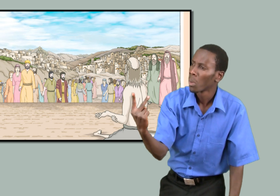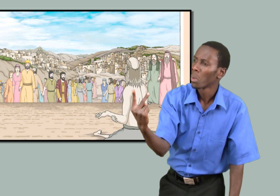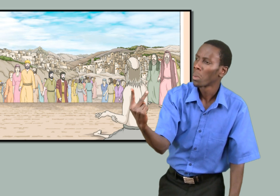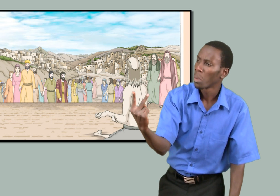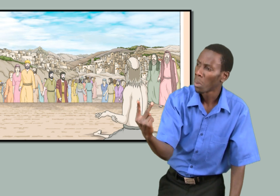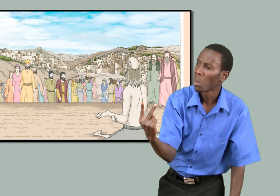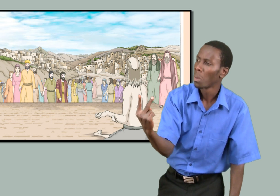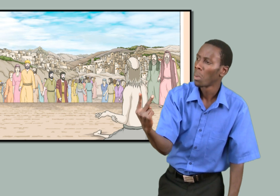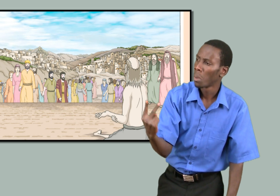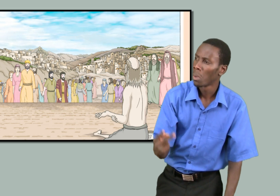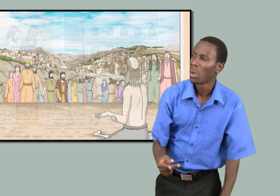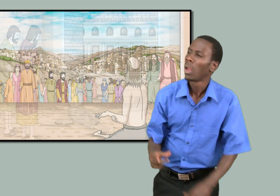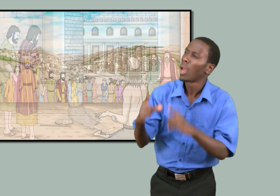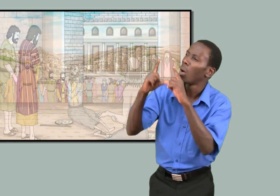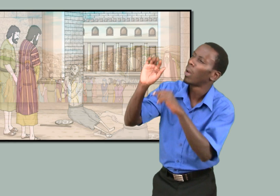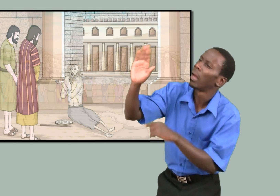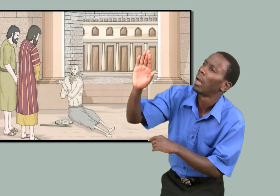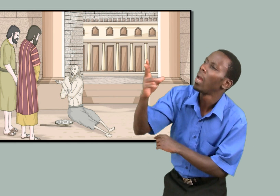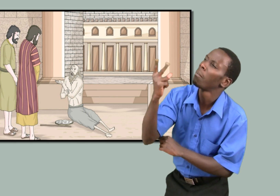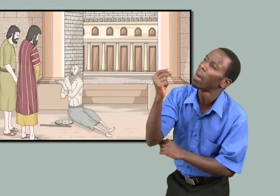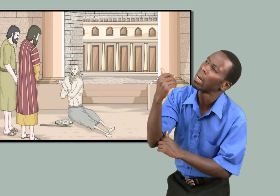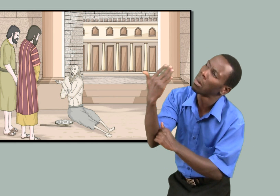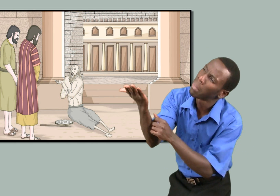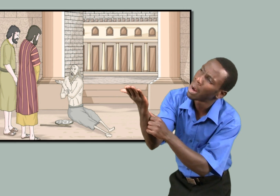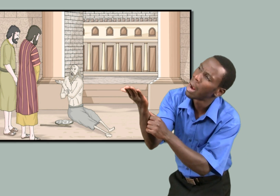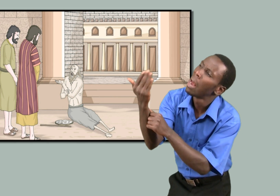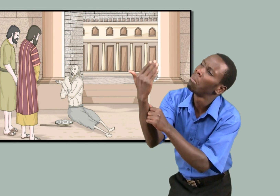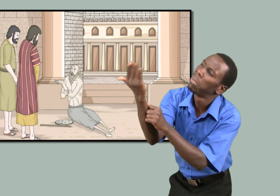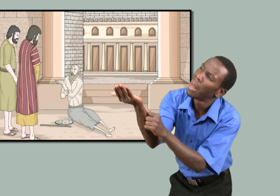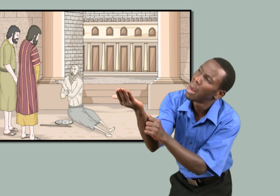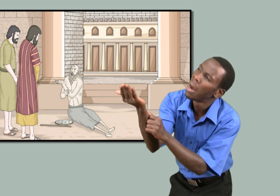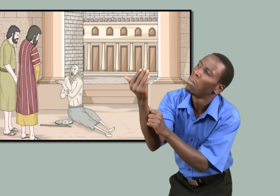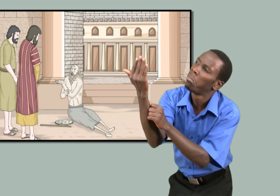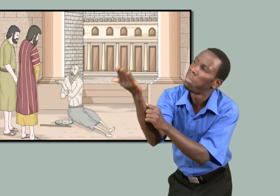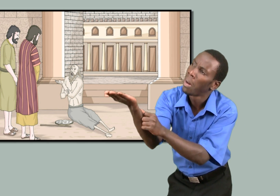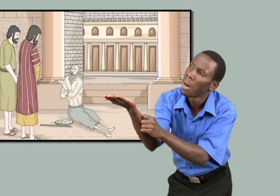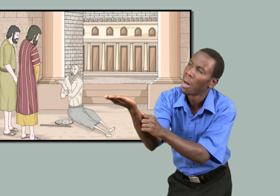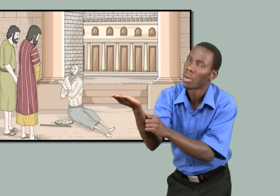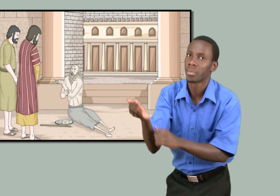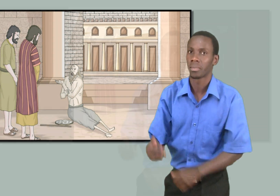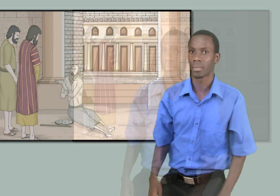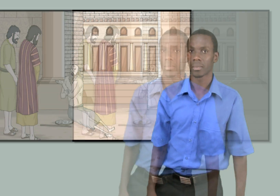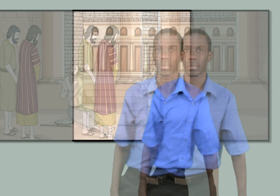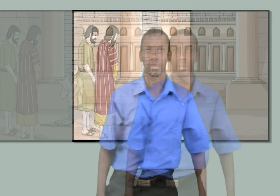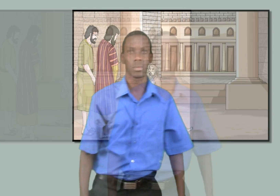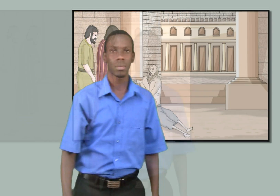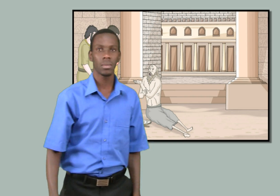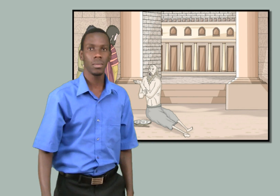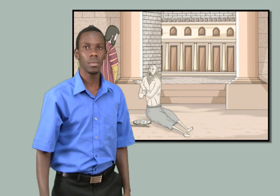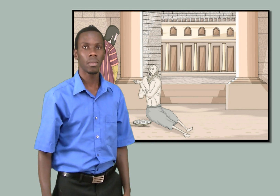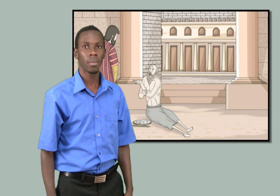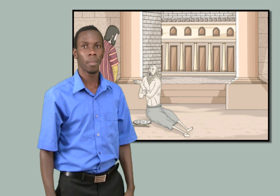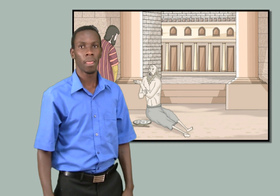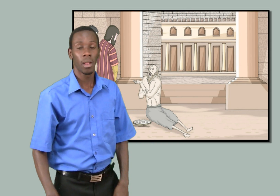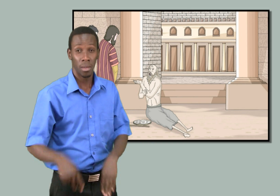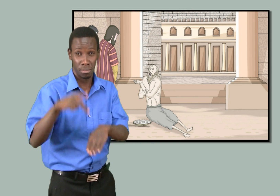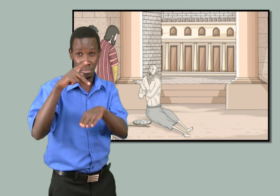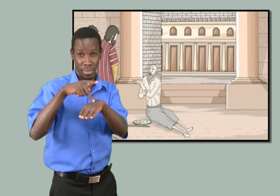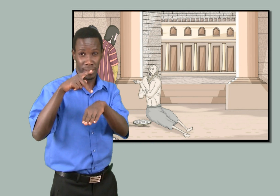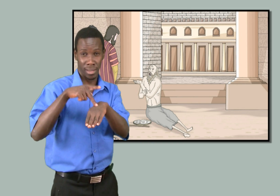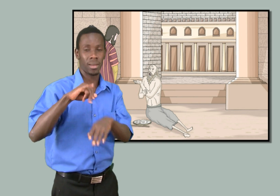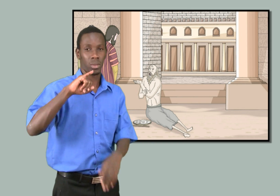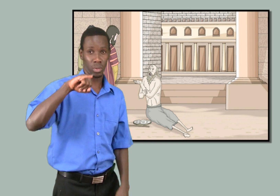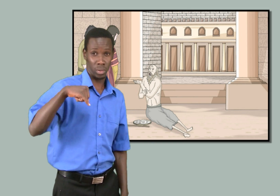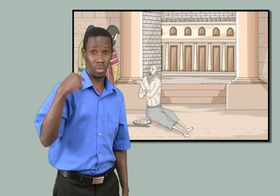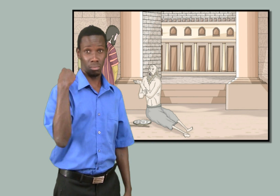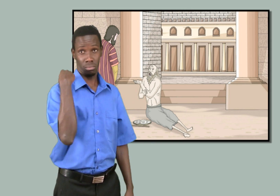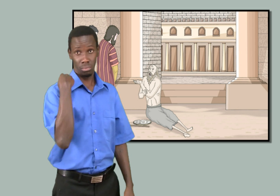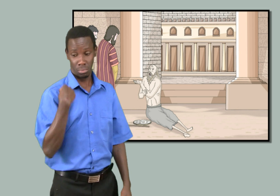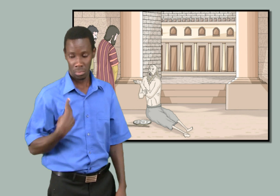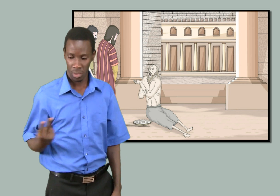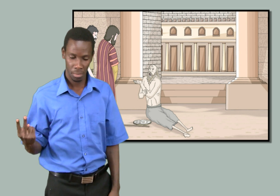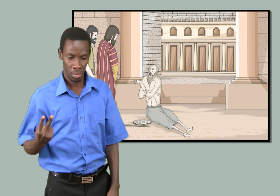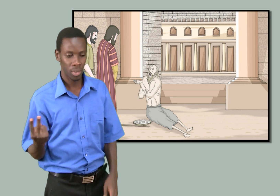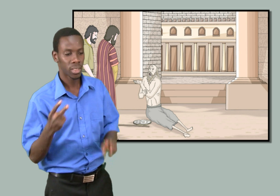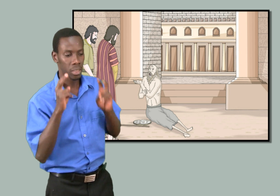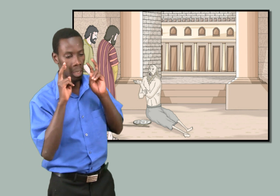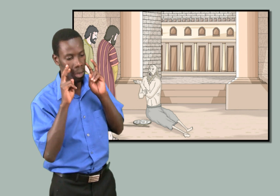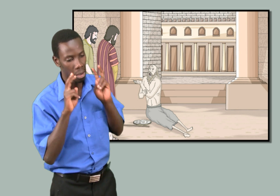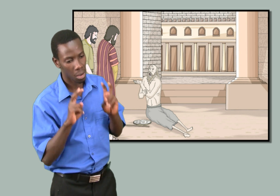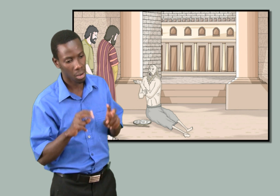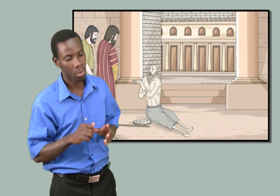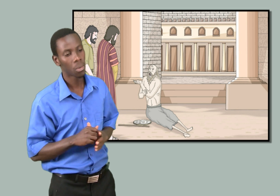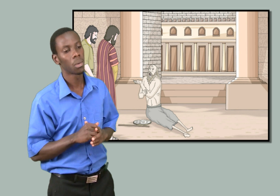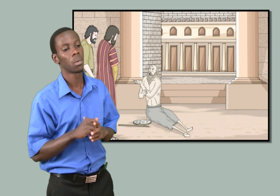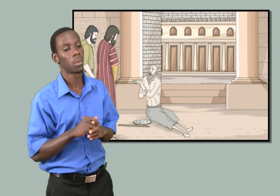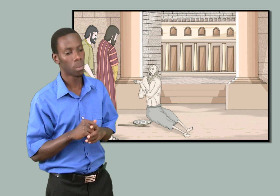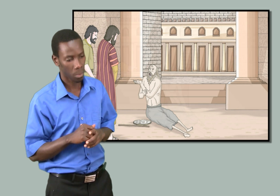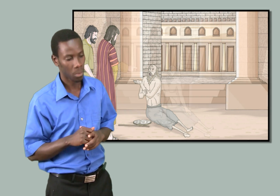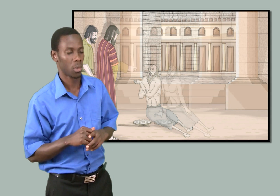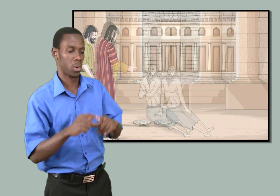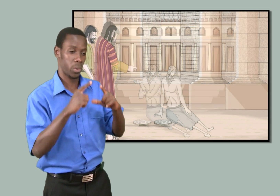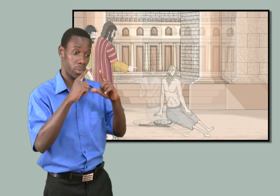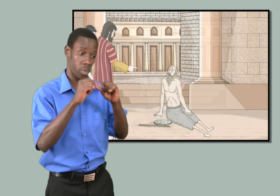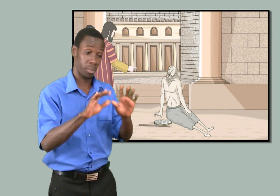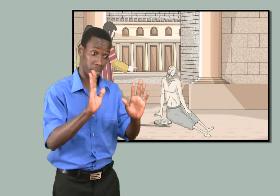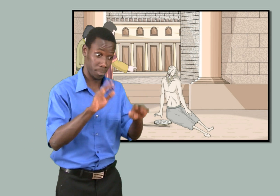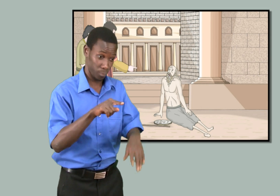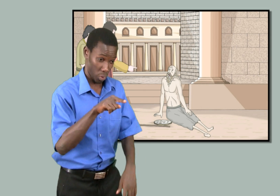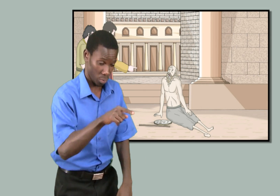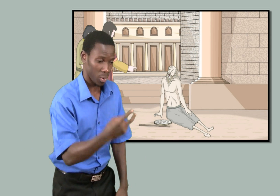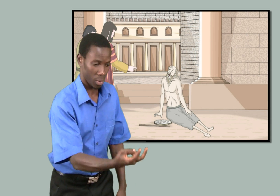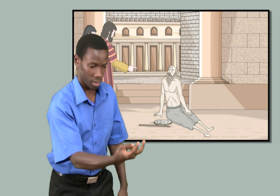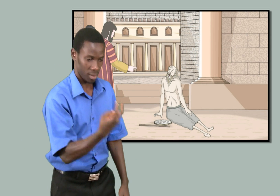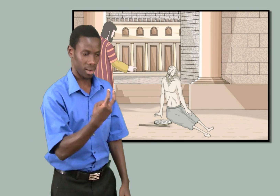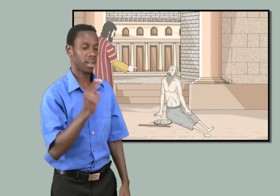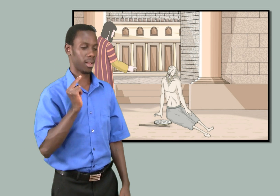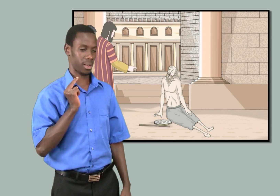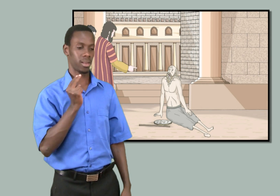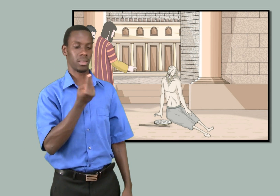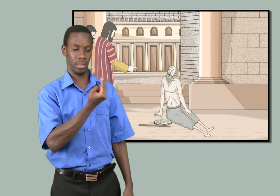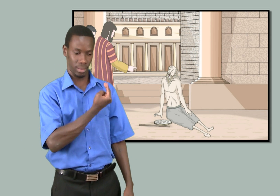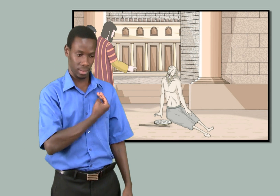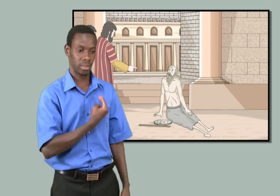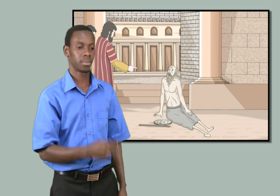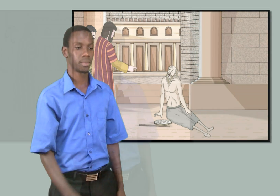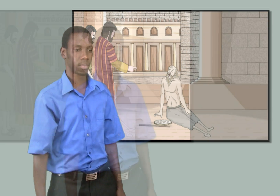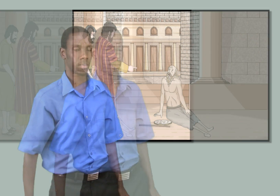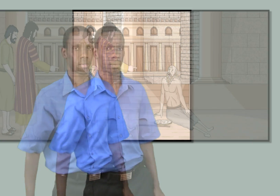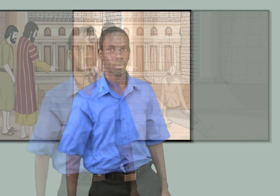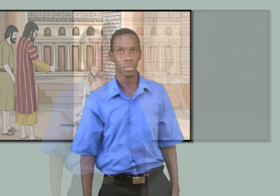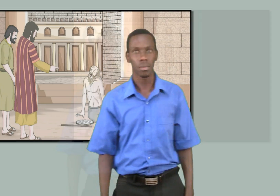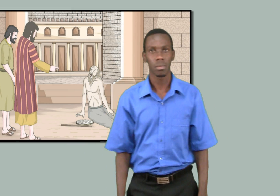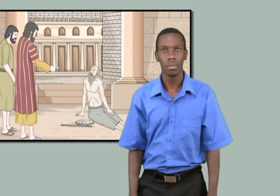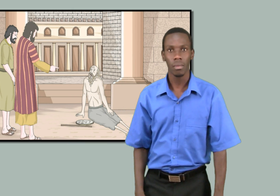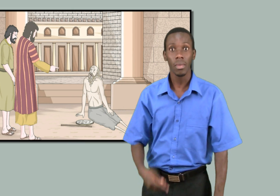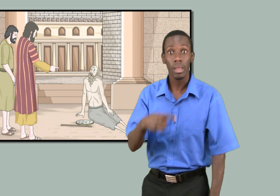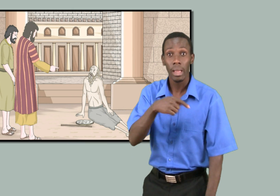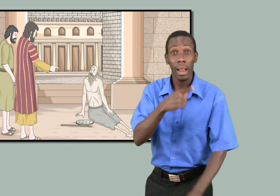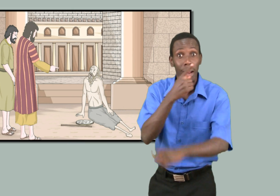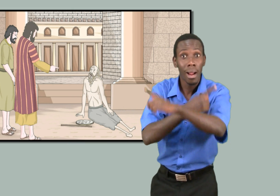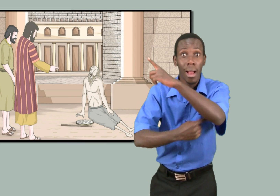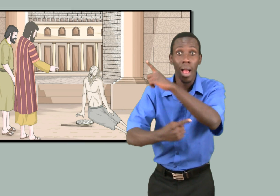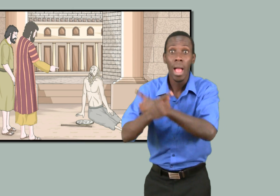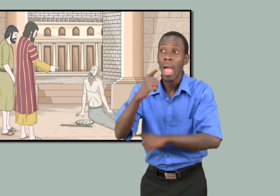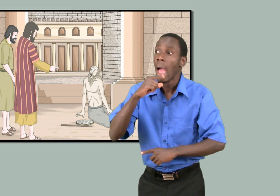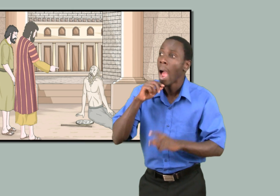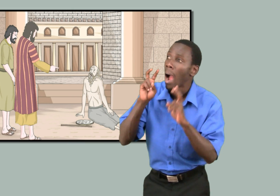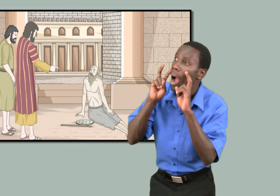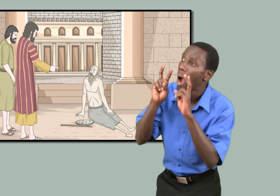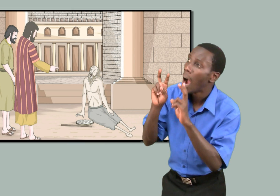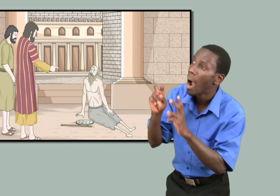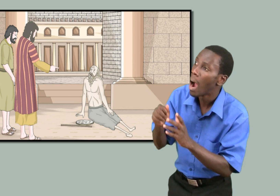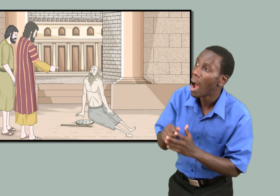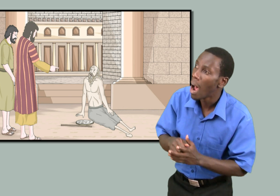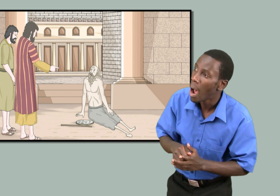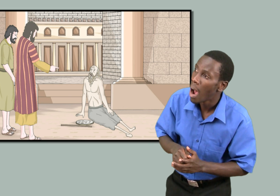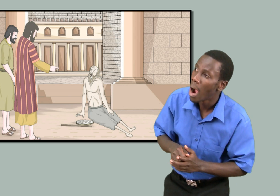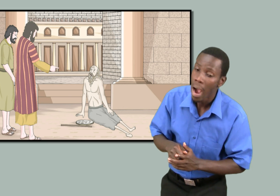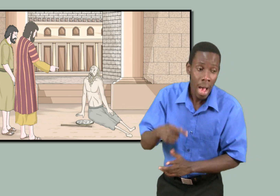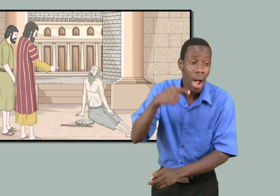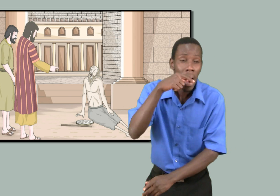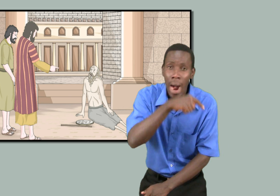When he saw Peter and John about to enter, he asked them for money. Peter looked directly at him, as did John.